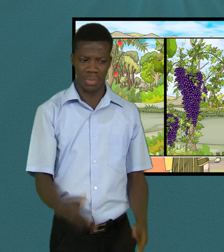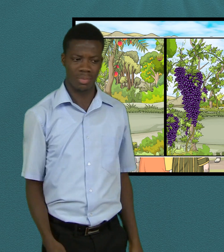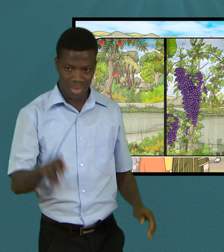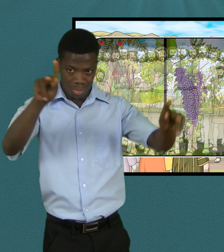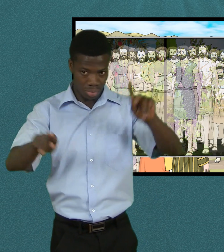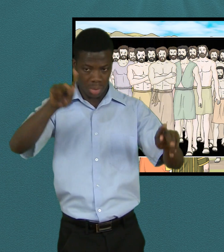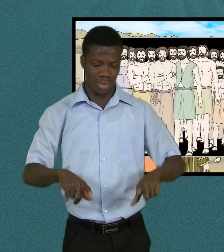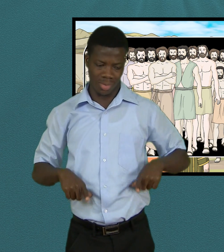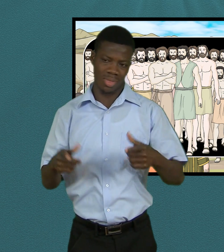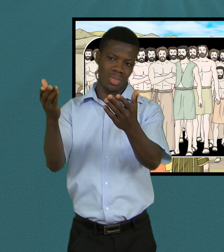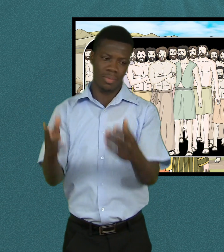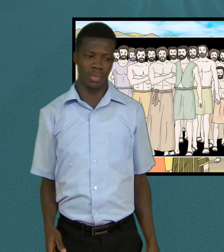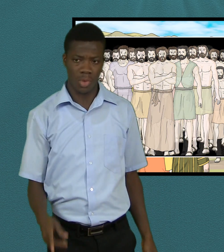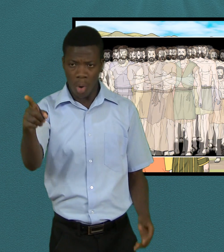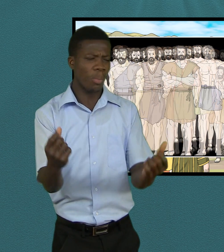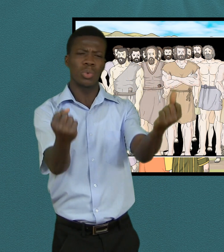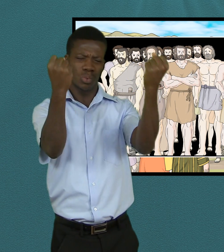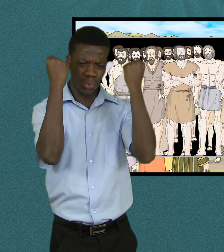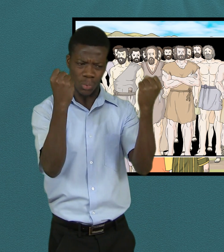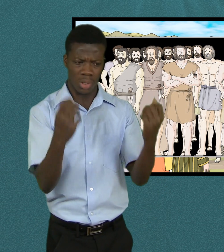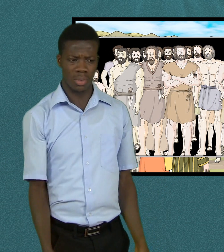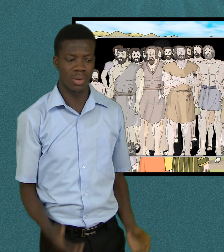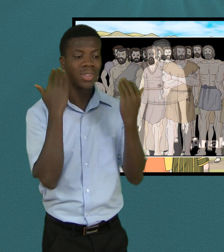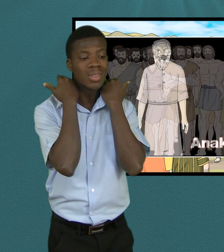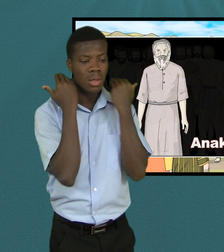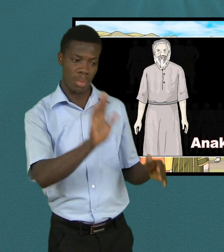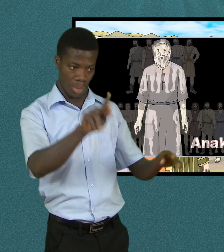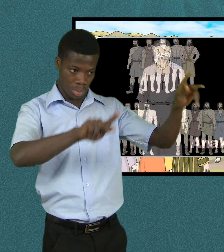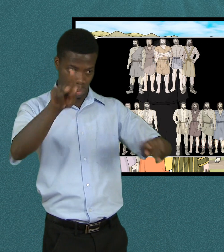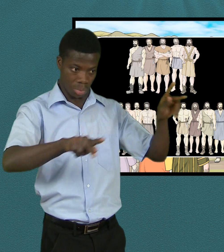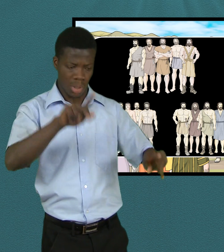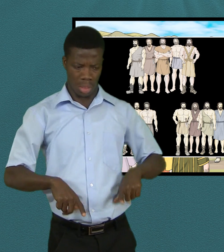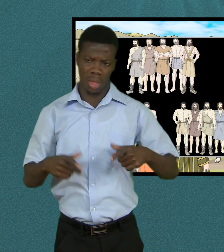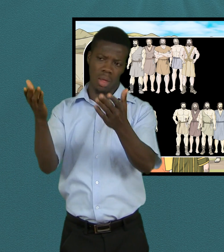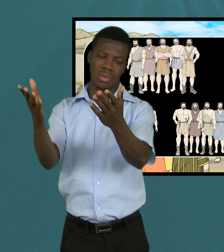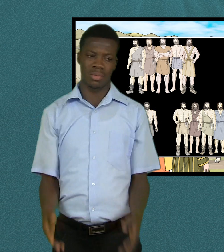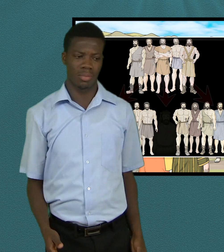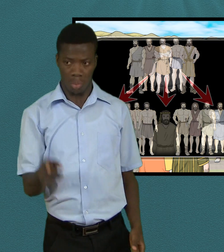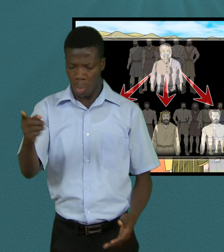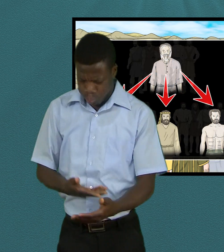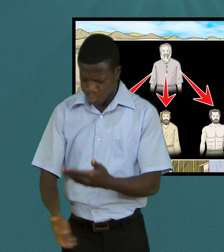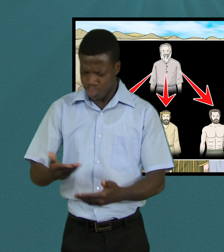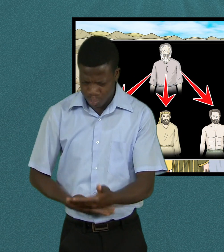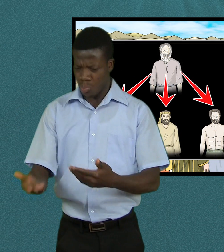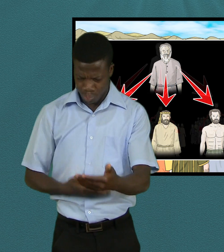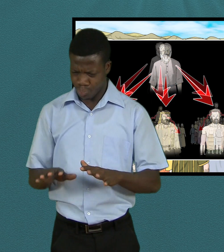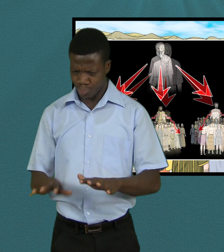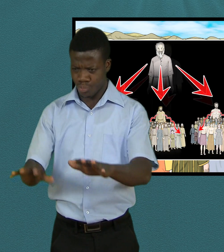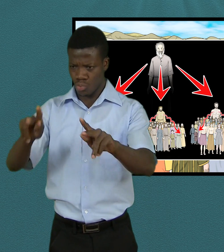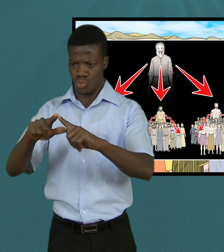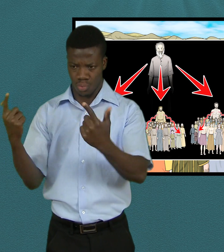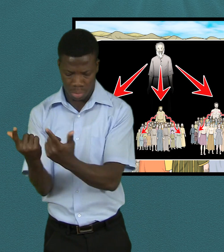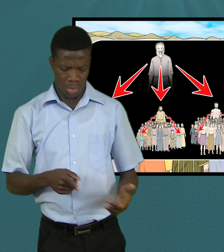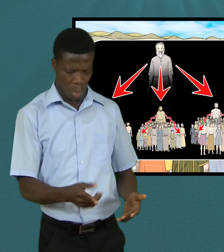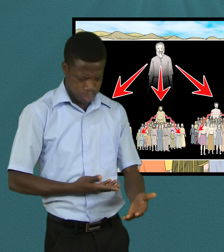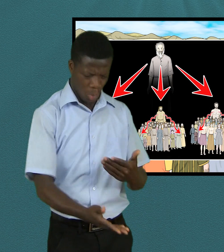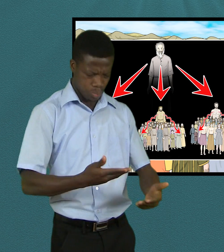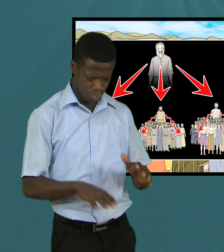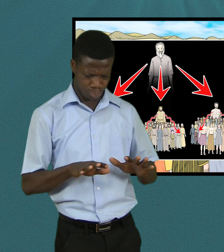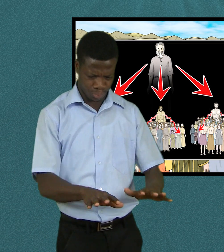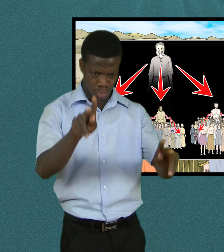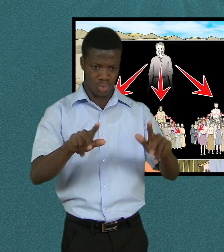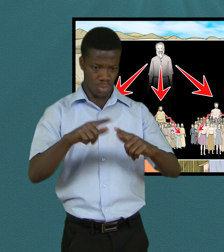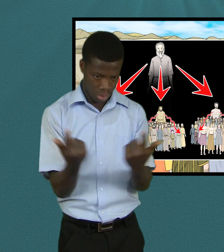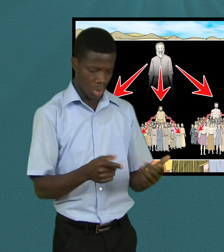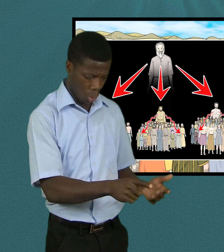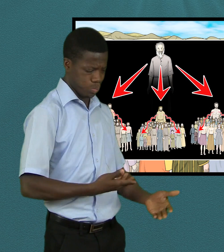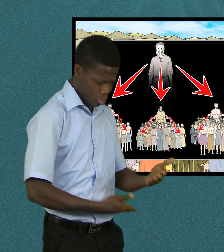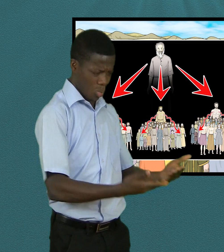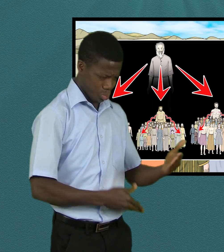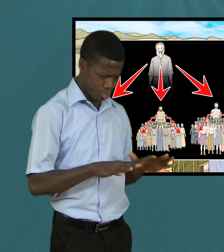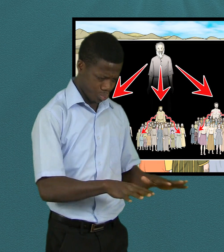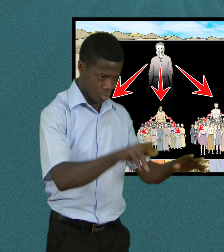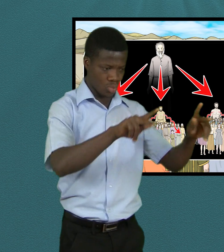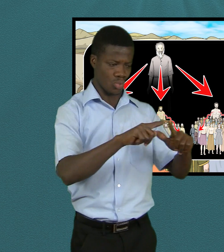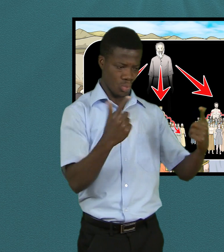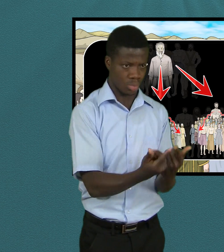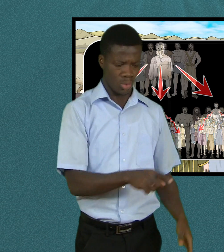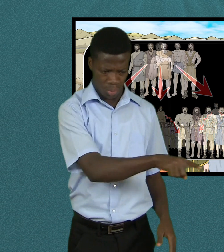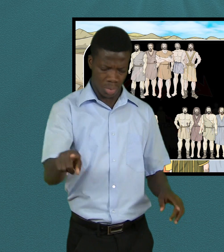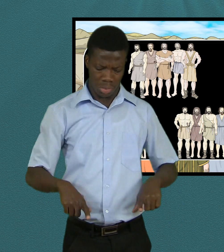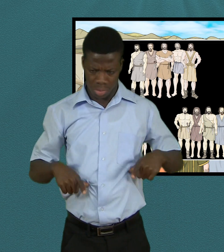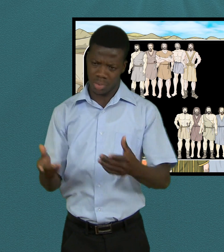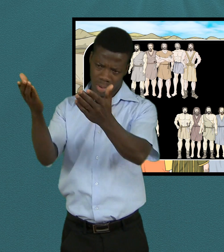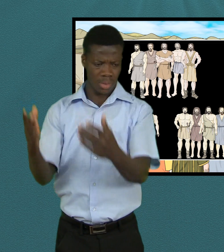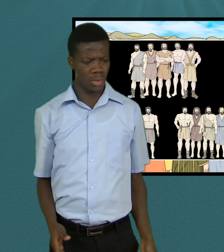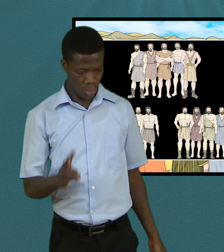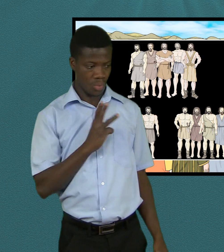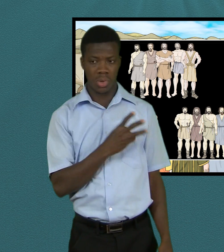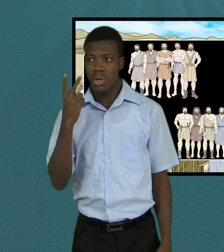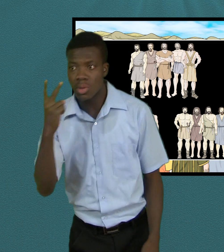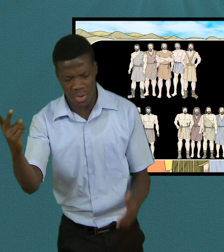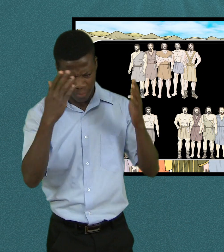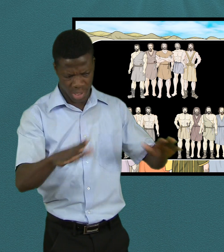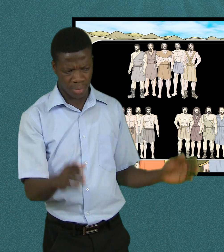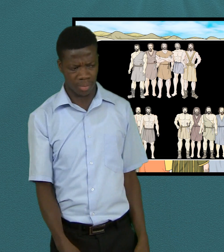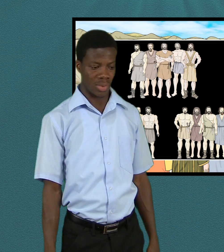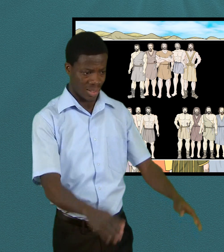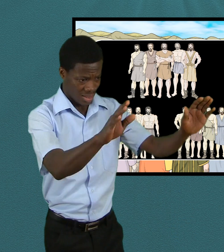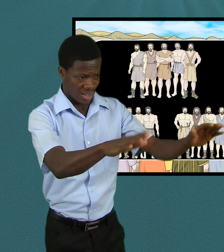Nevertheless, the people living in the land are strong, and the cities are large and fortified.